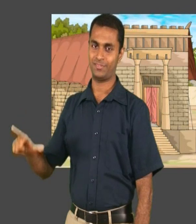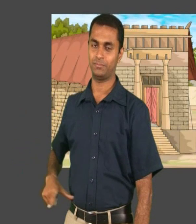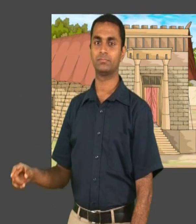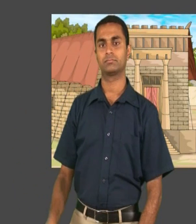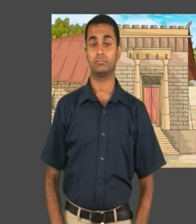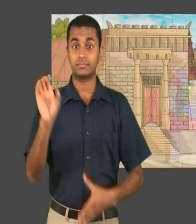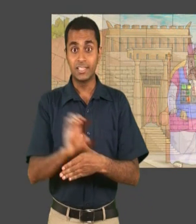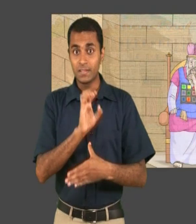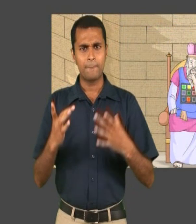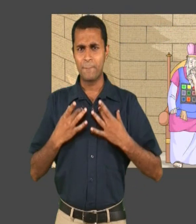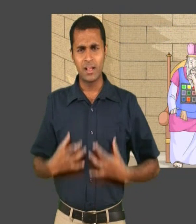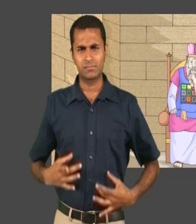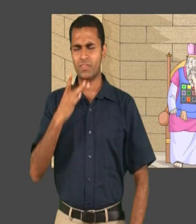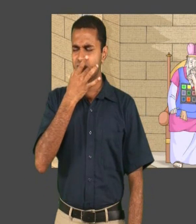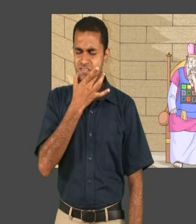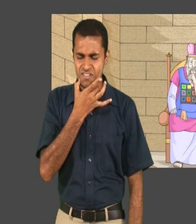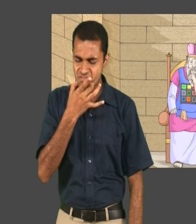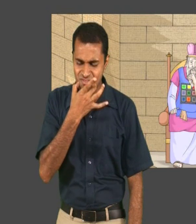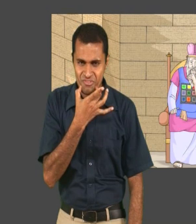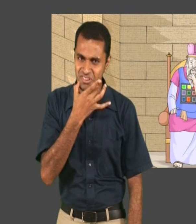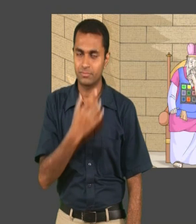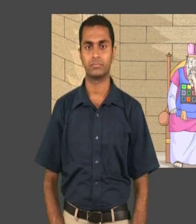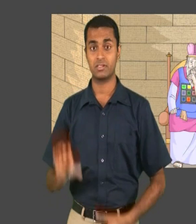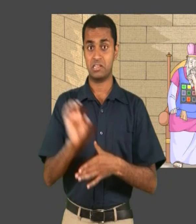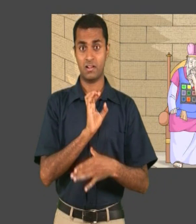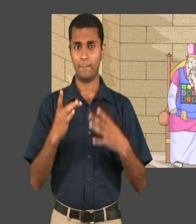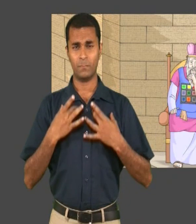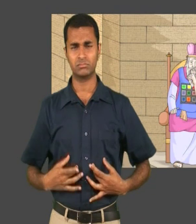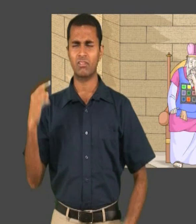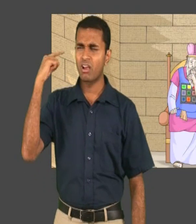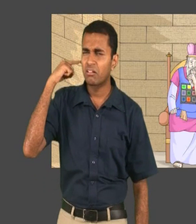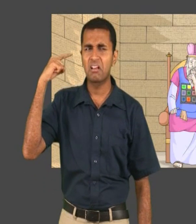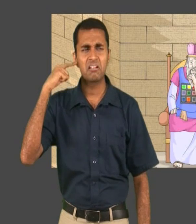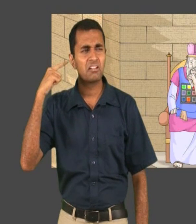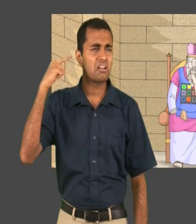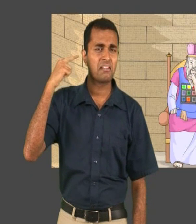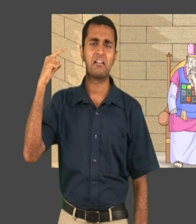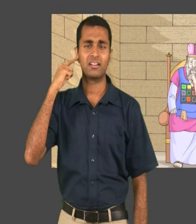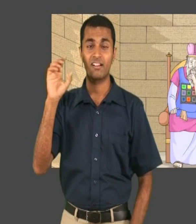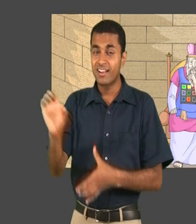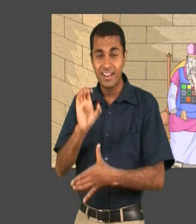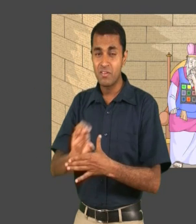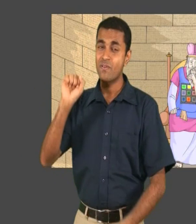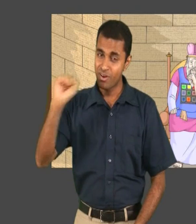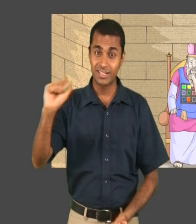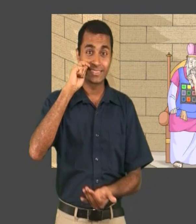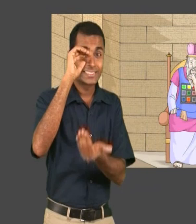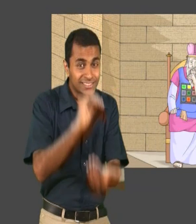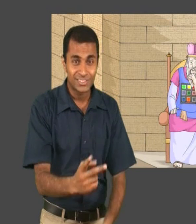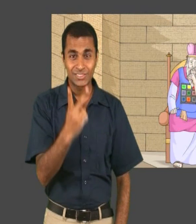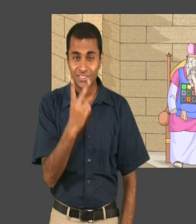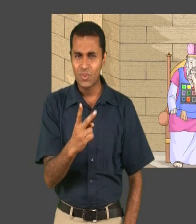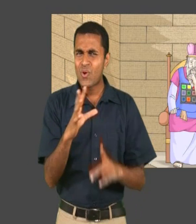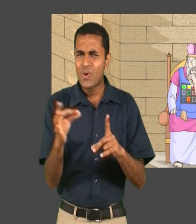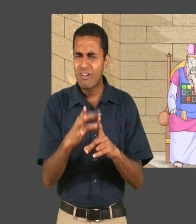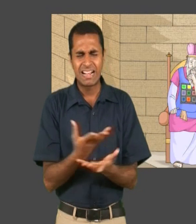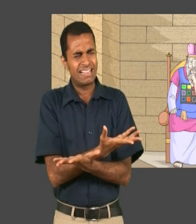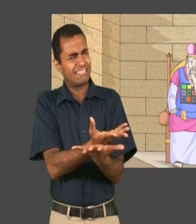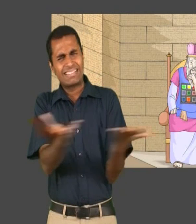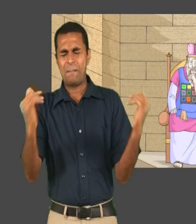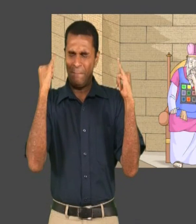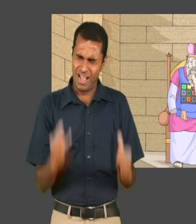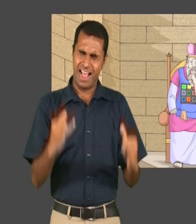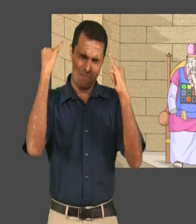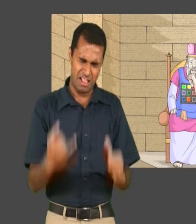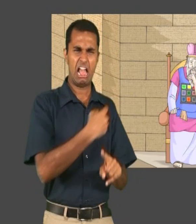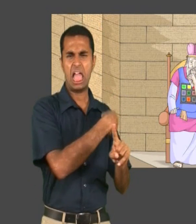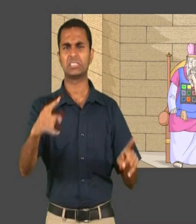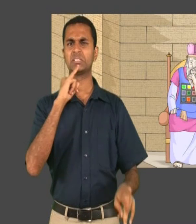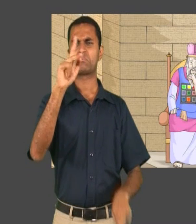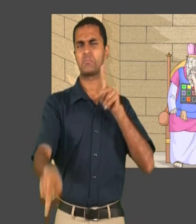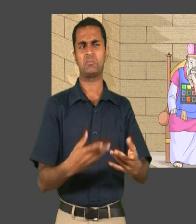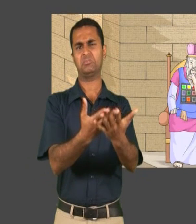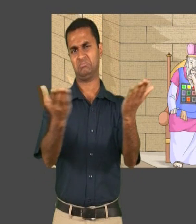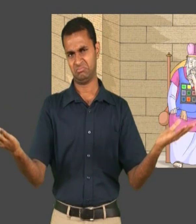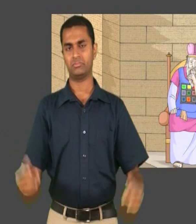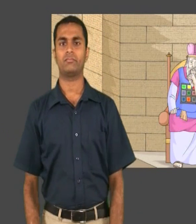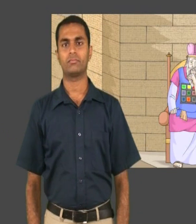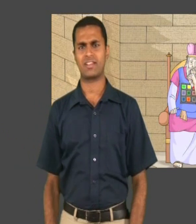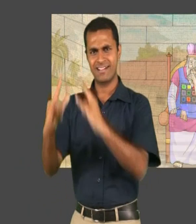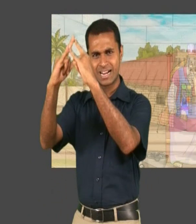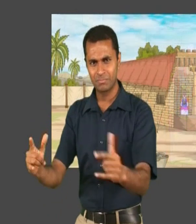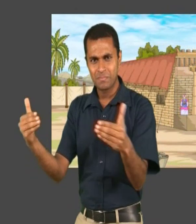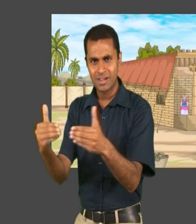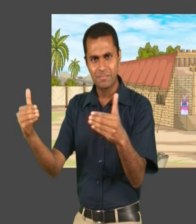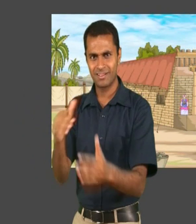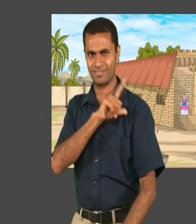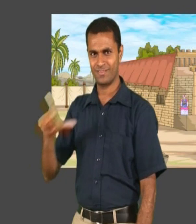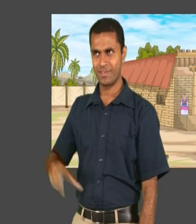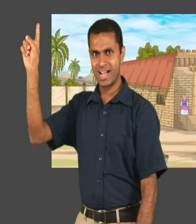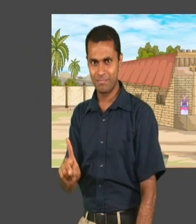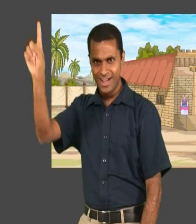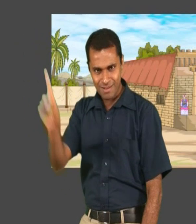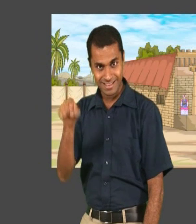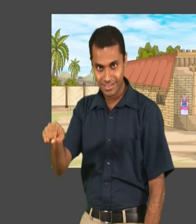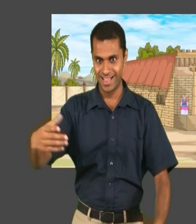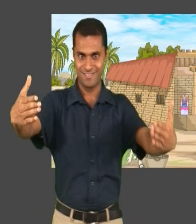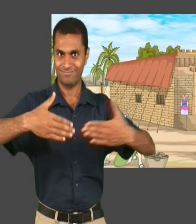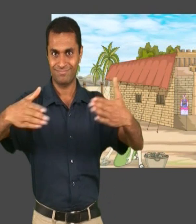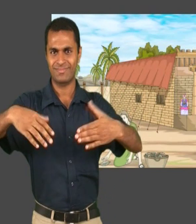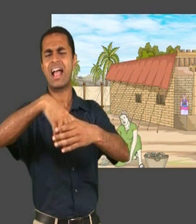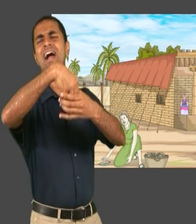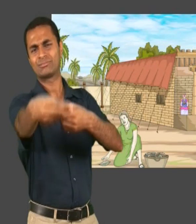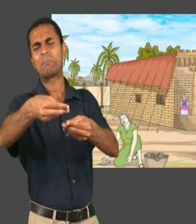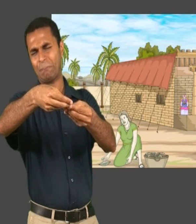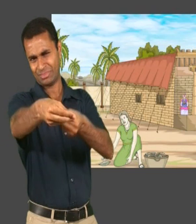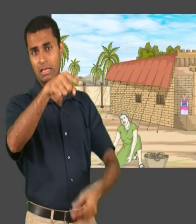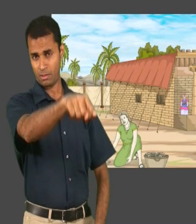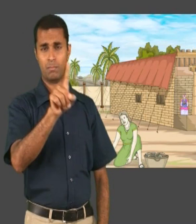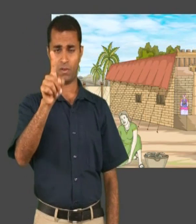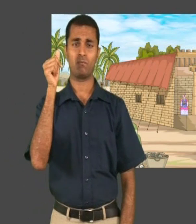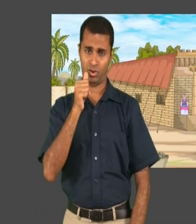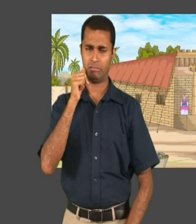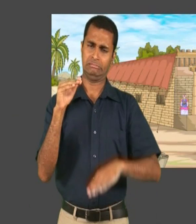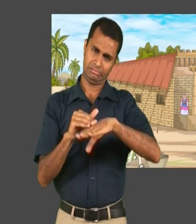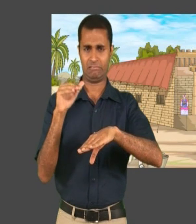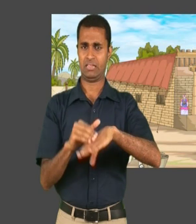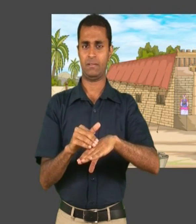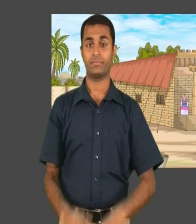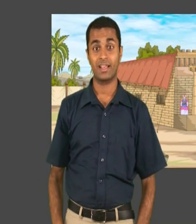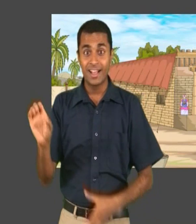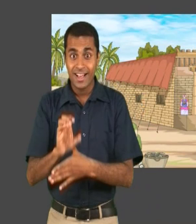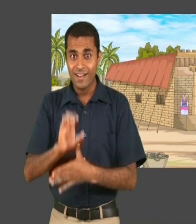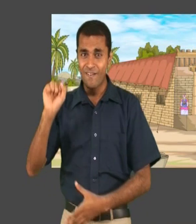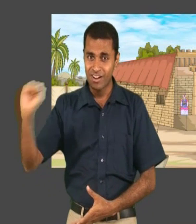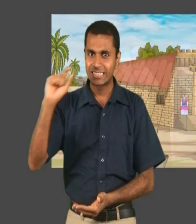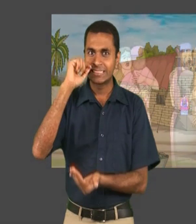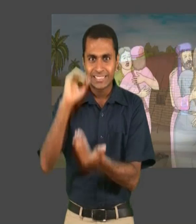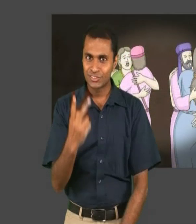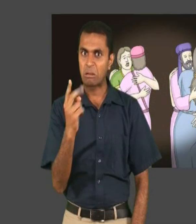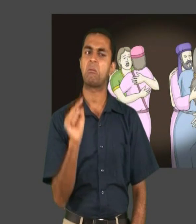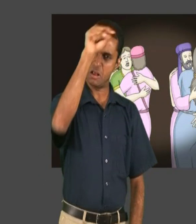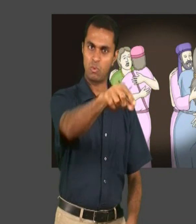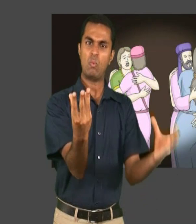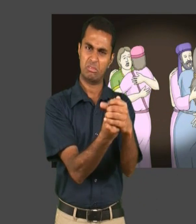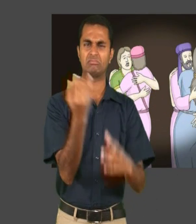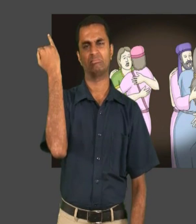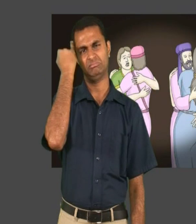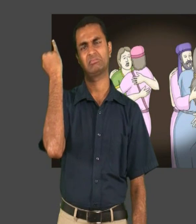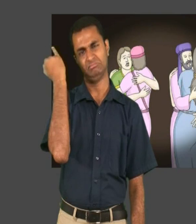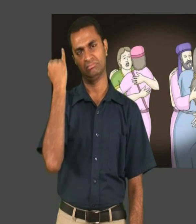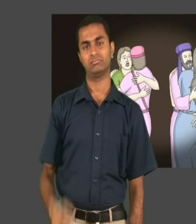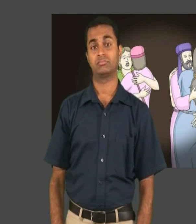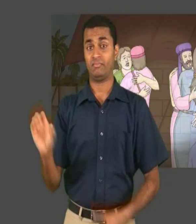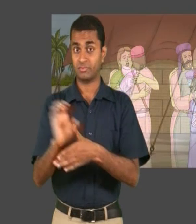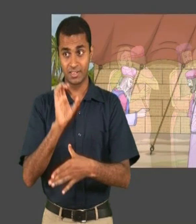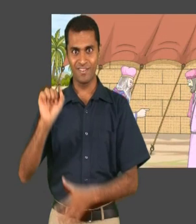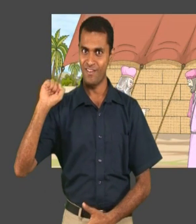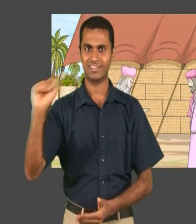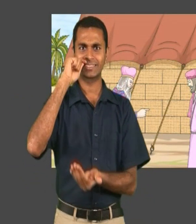Now Eli was very old, and he heard about everything his sons were doing to all Israel and how they were sleeping with the women who served at the entrance to the Tent of Meeting.